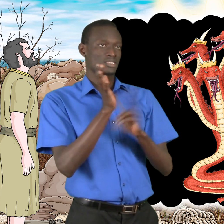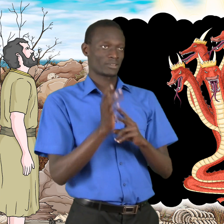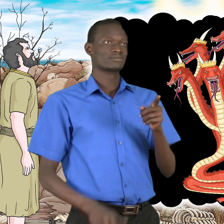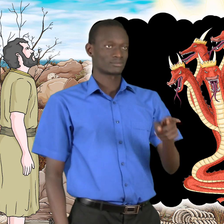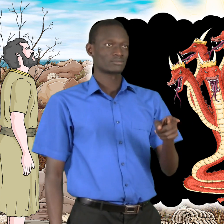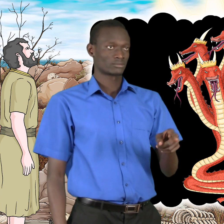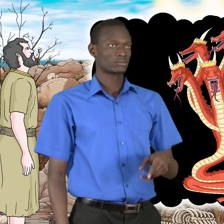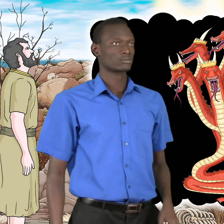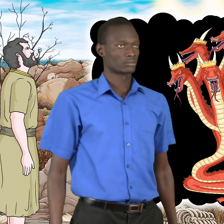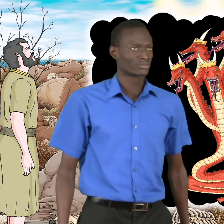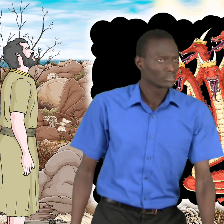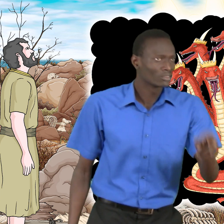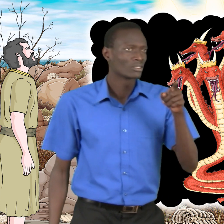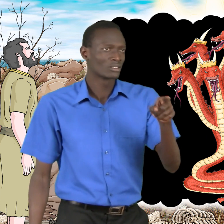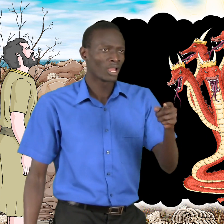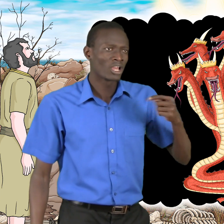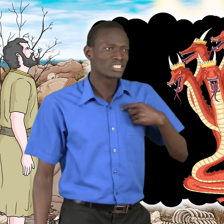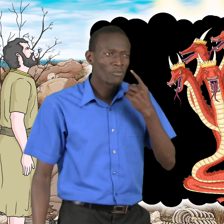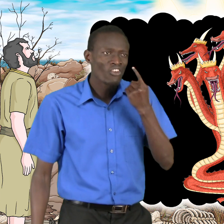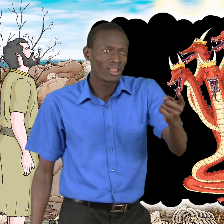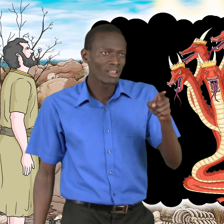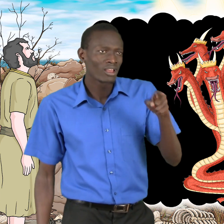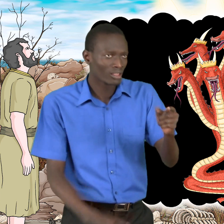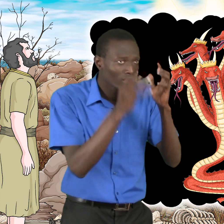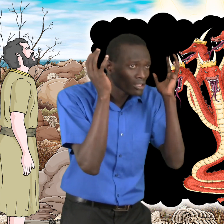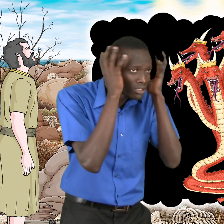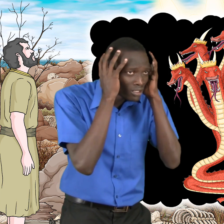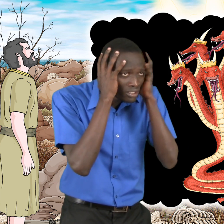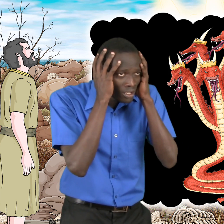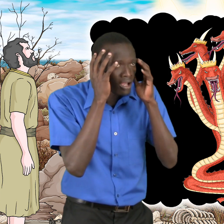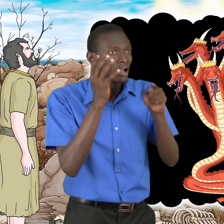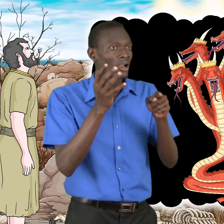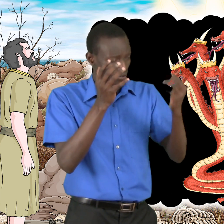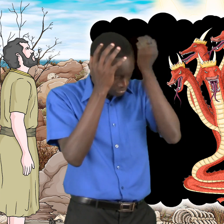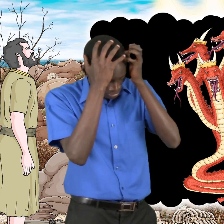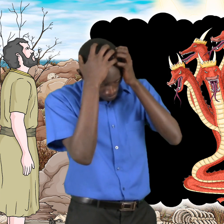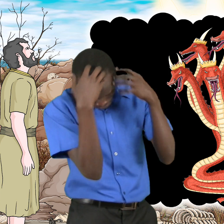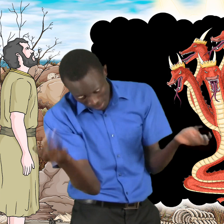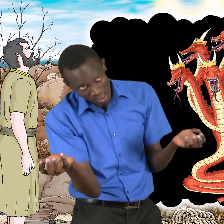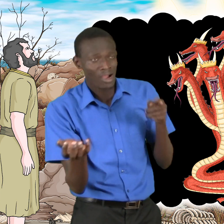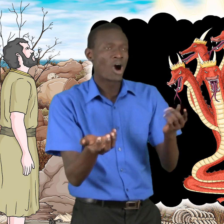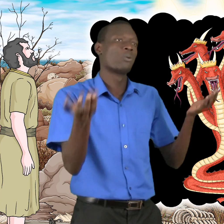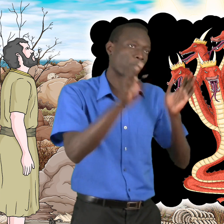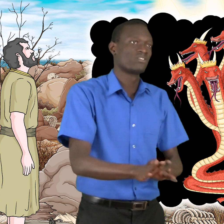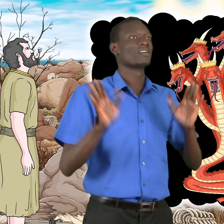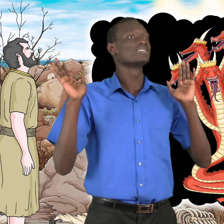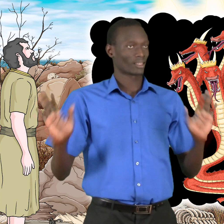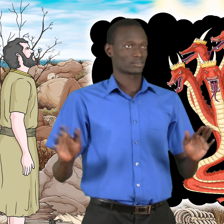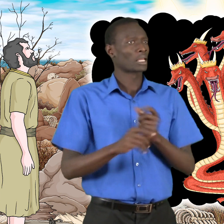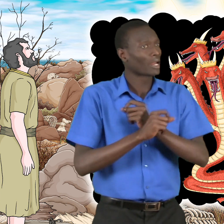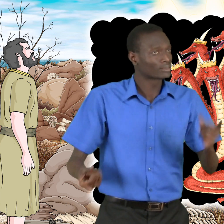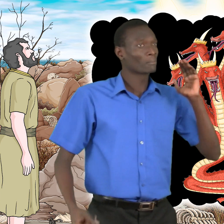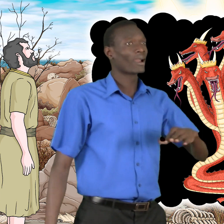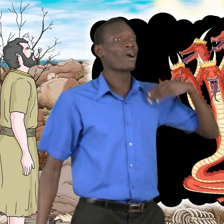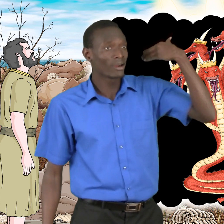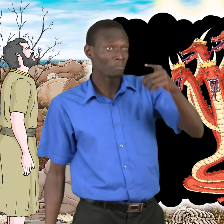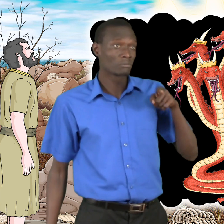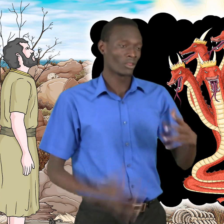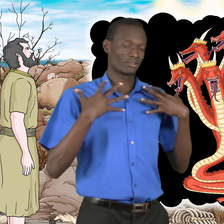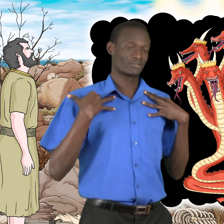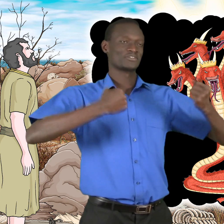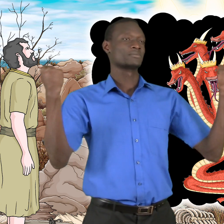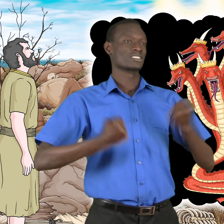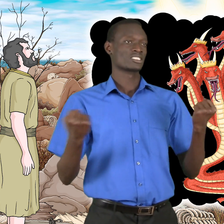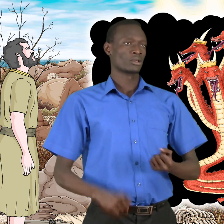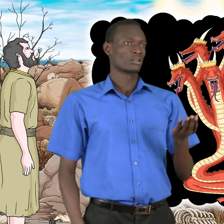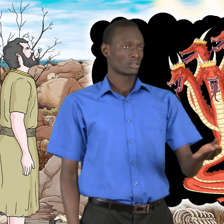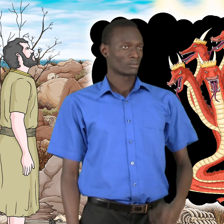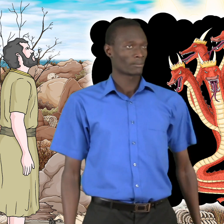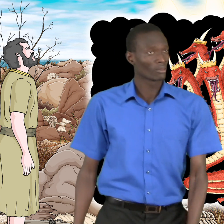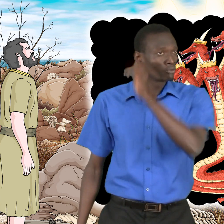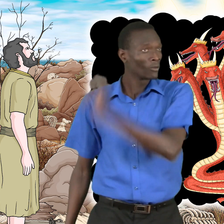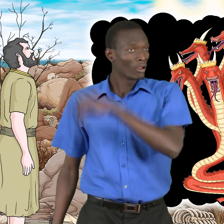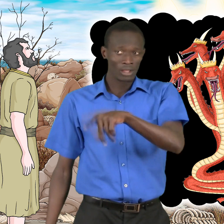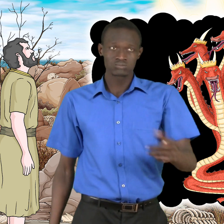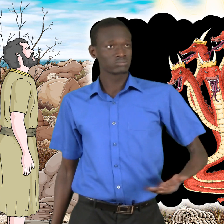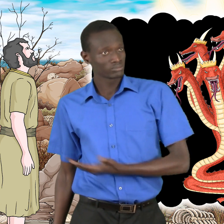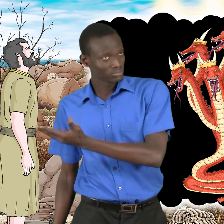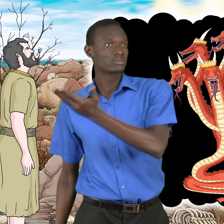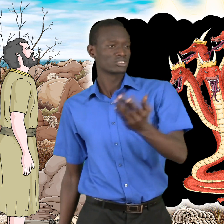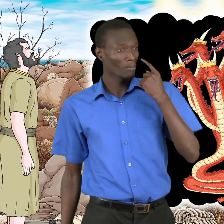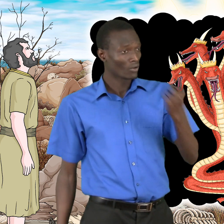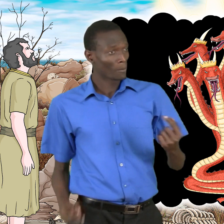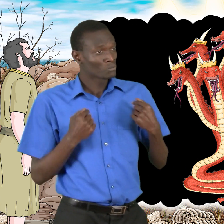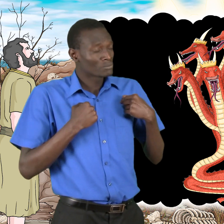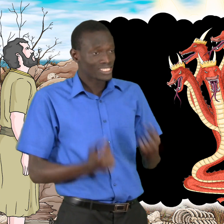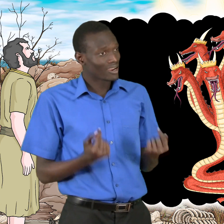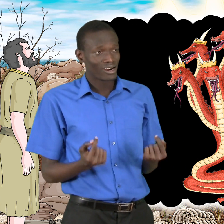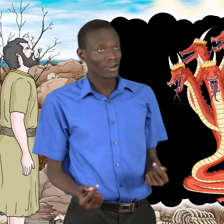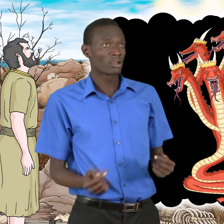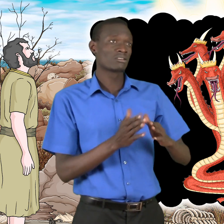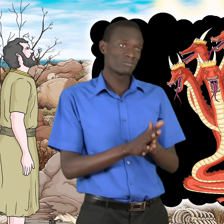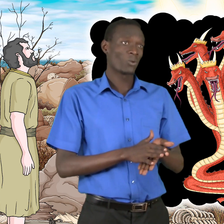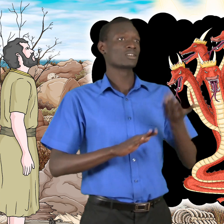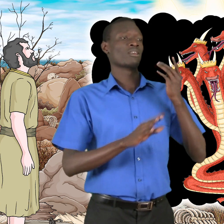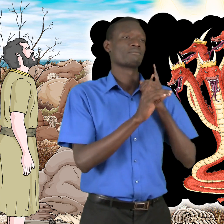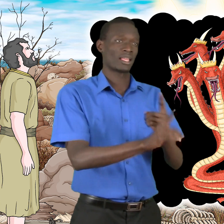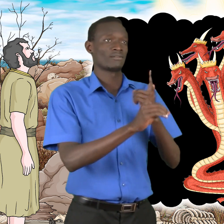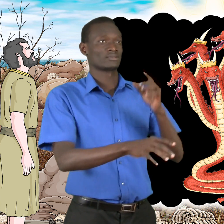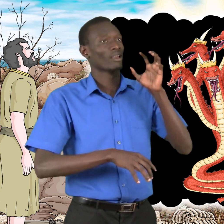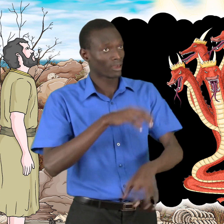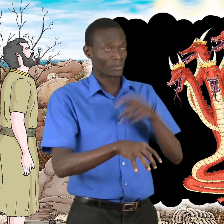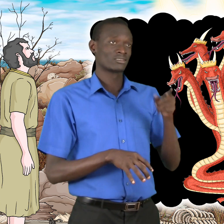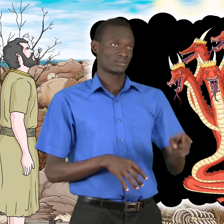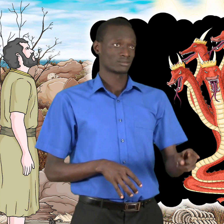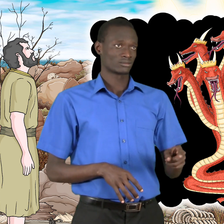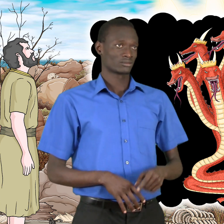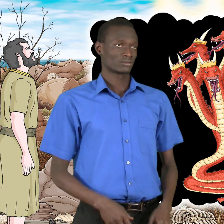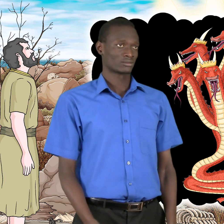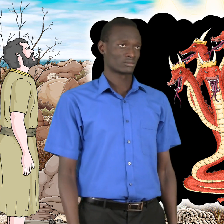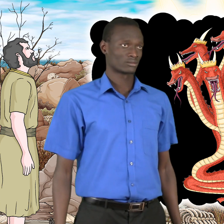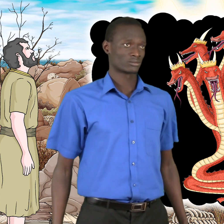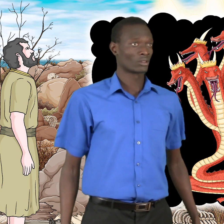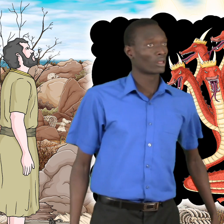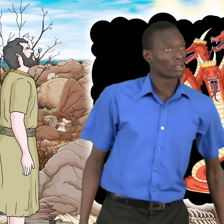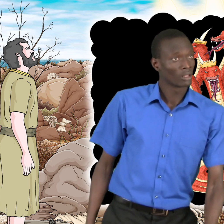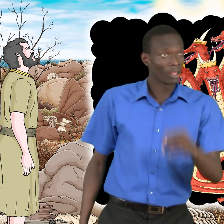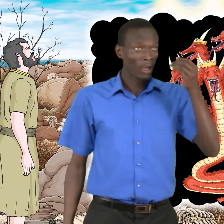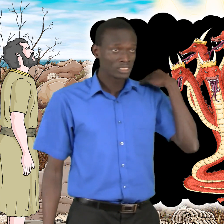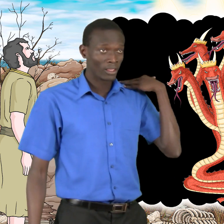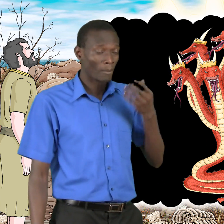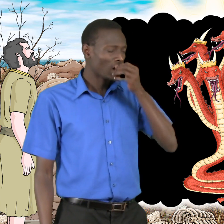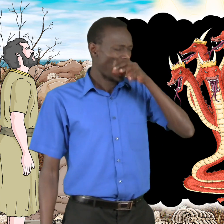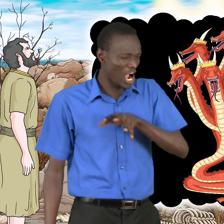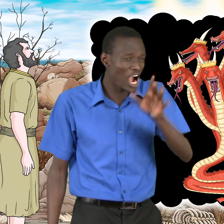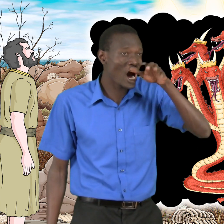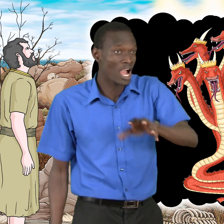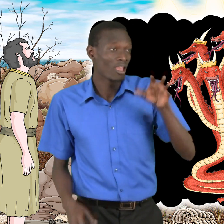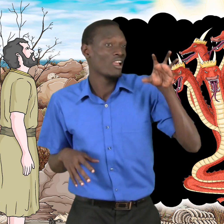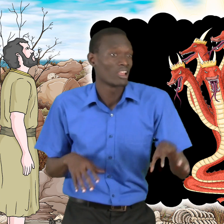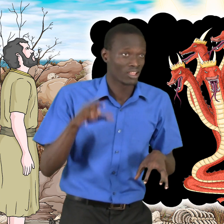But the mortal wound was healed, and the whole world marveled and followed the beast.